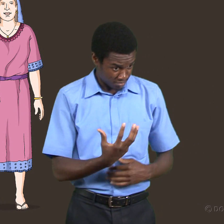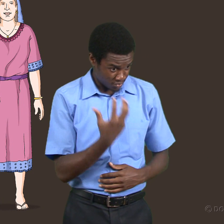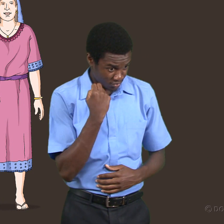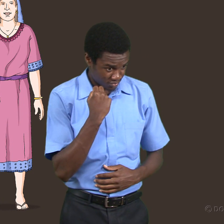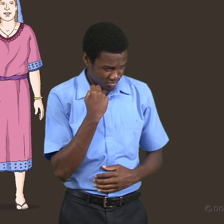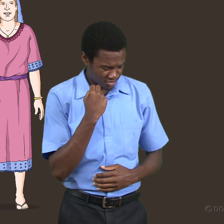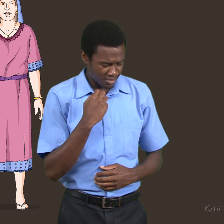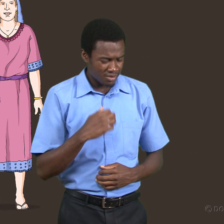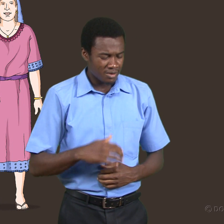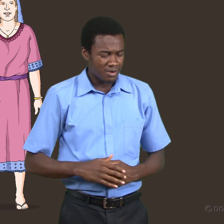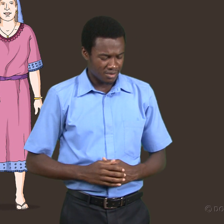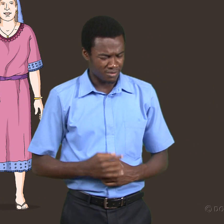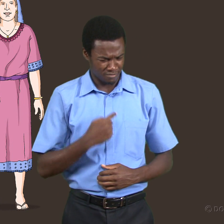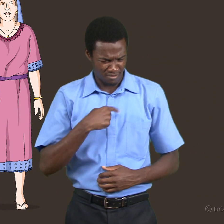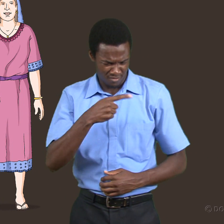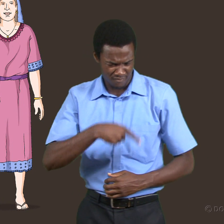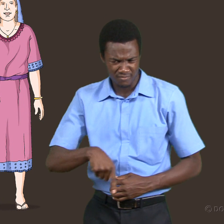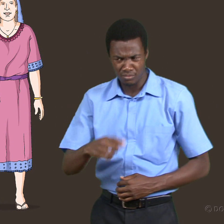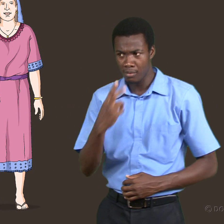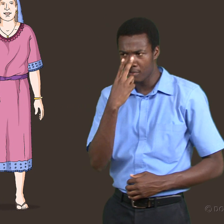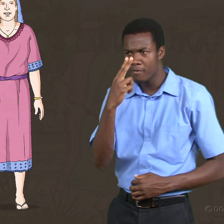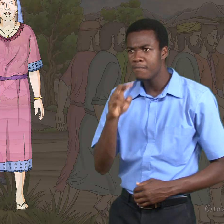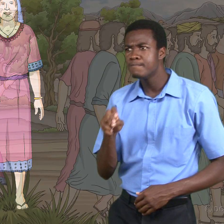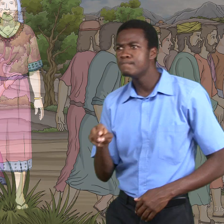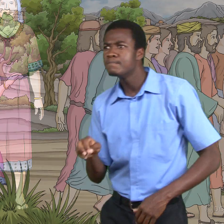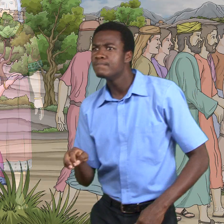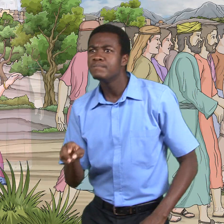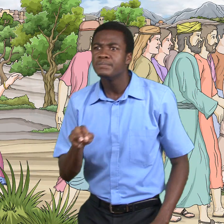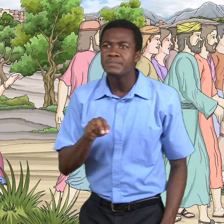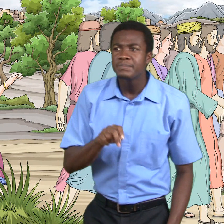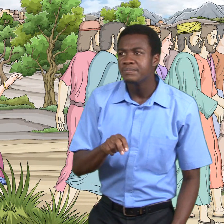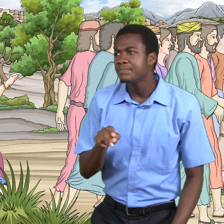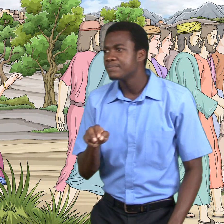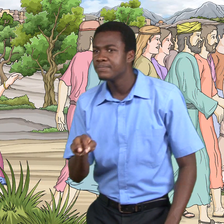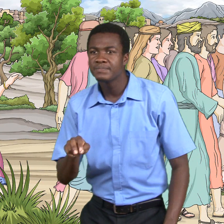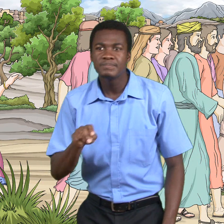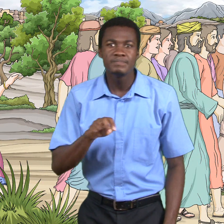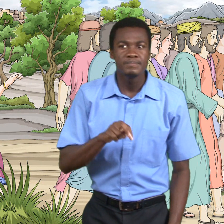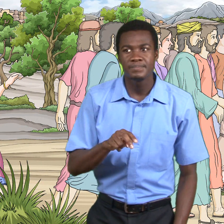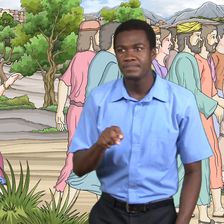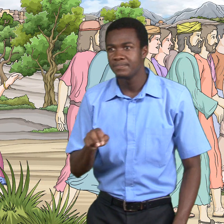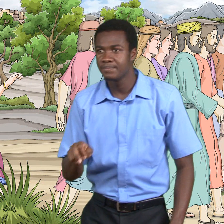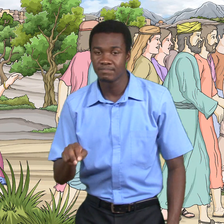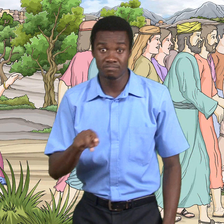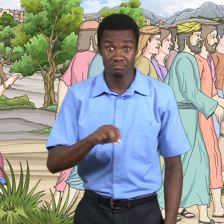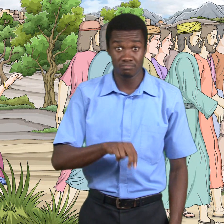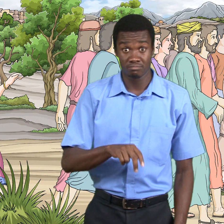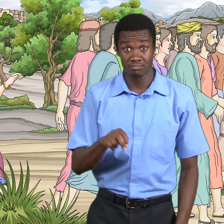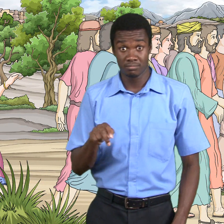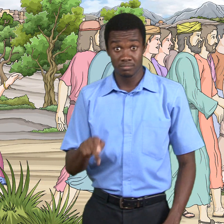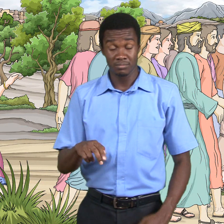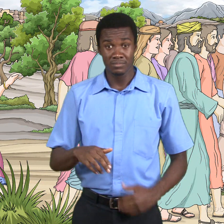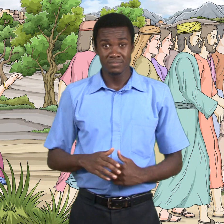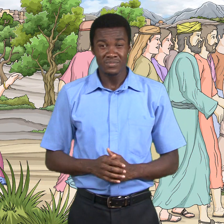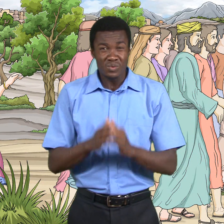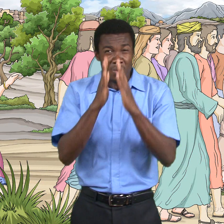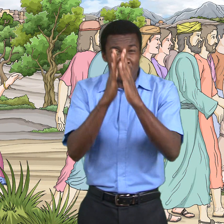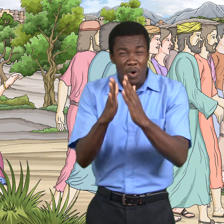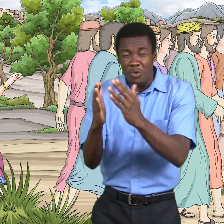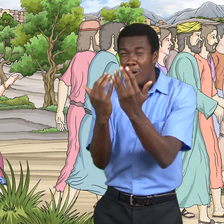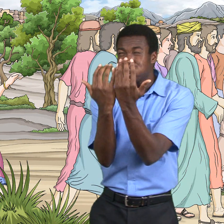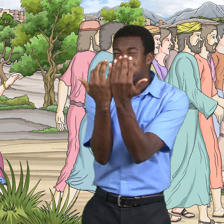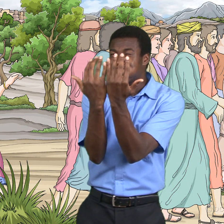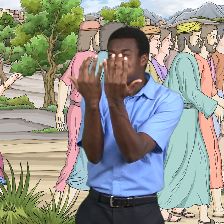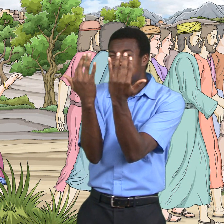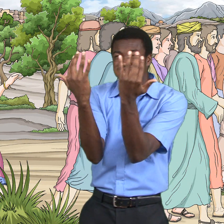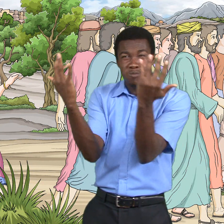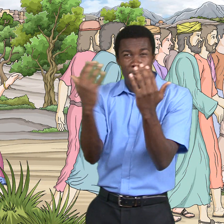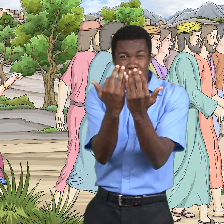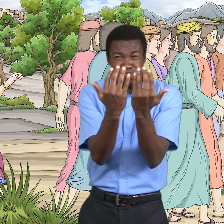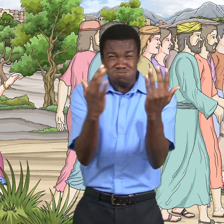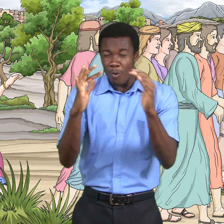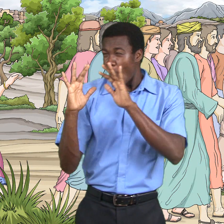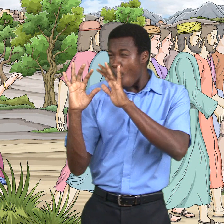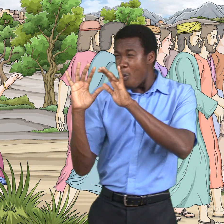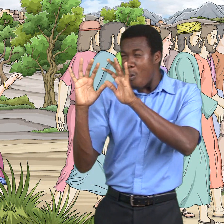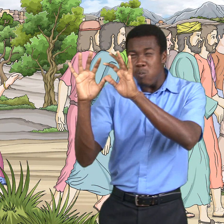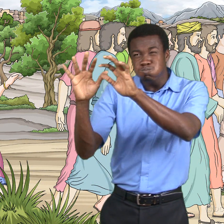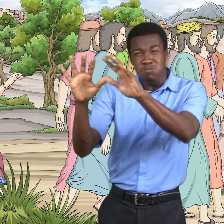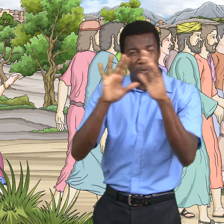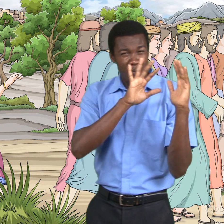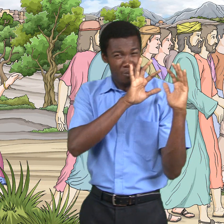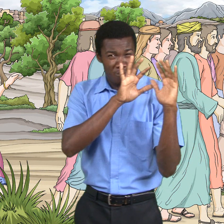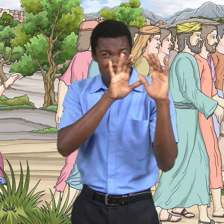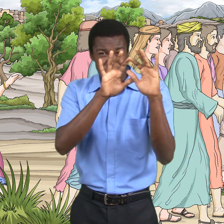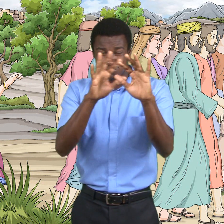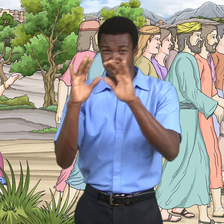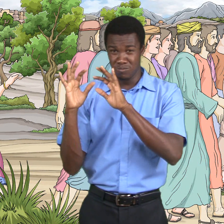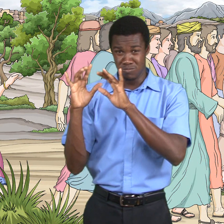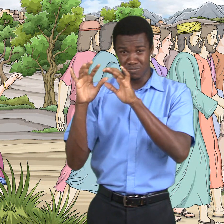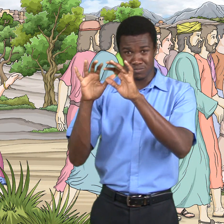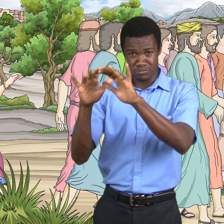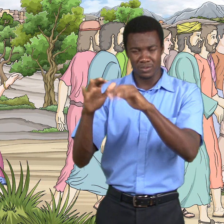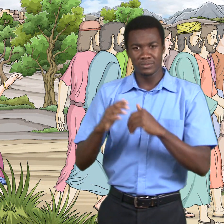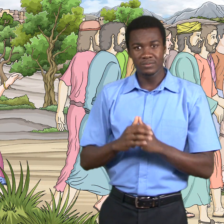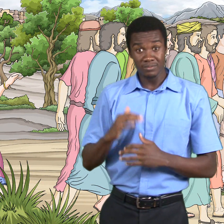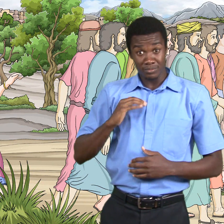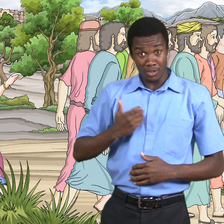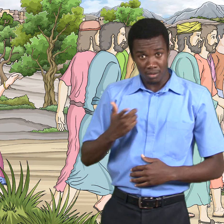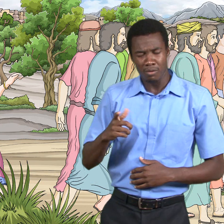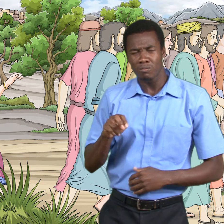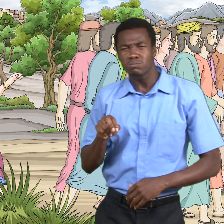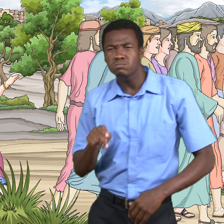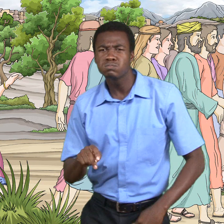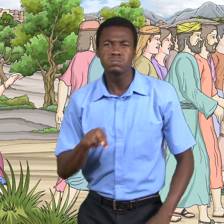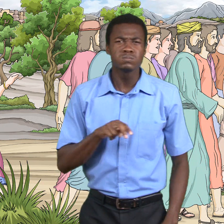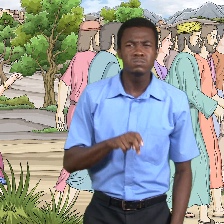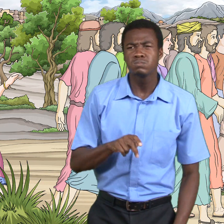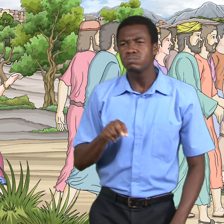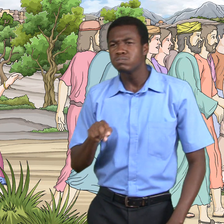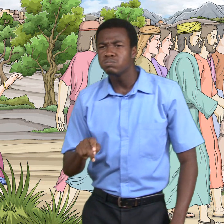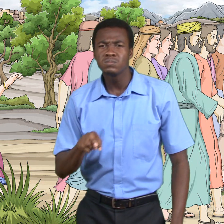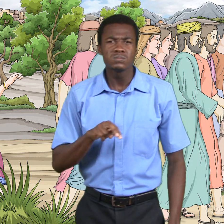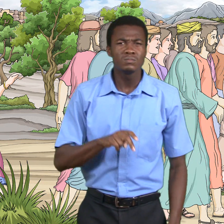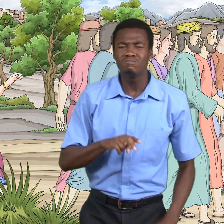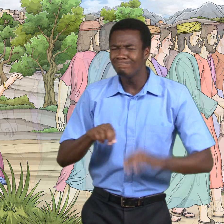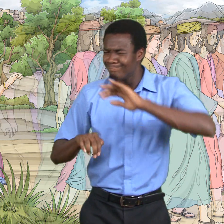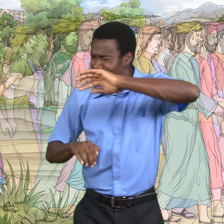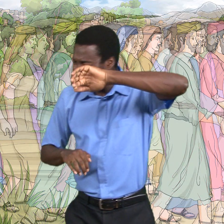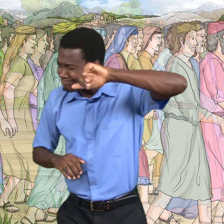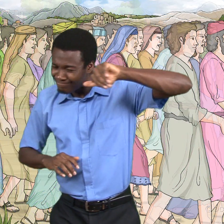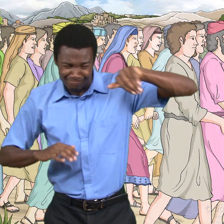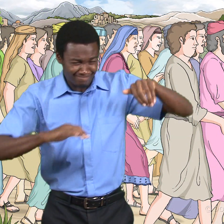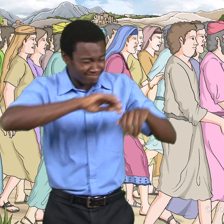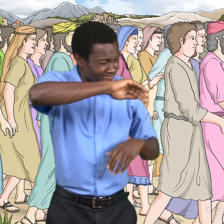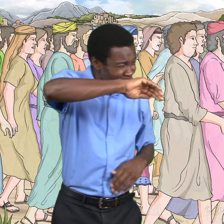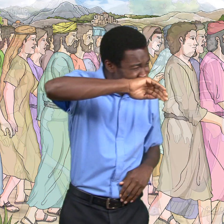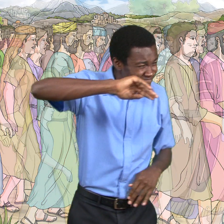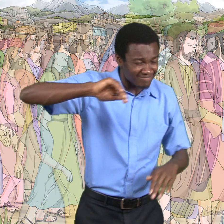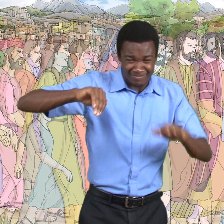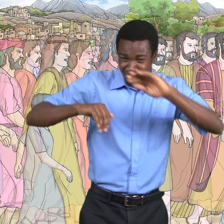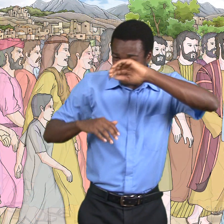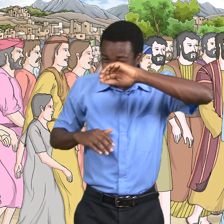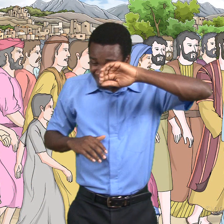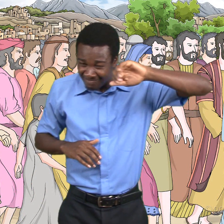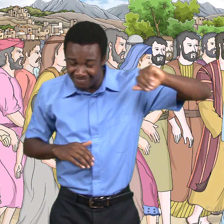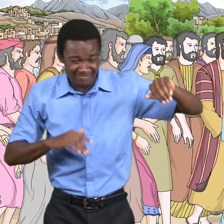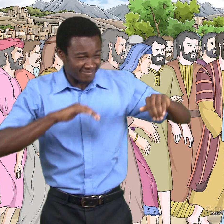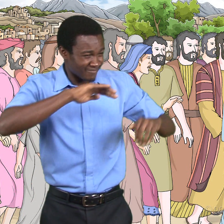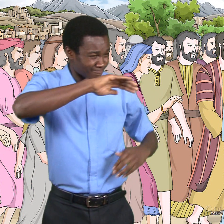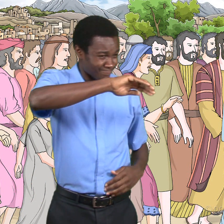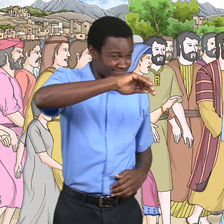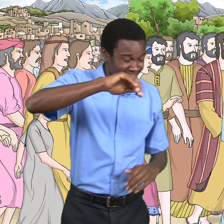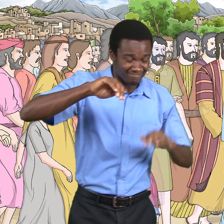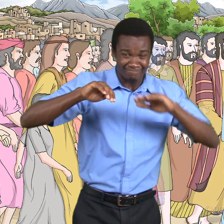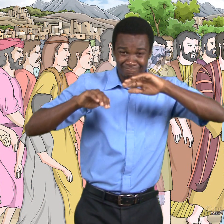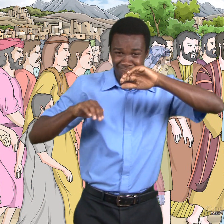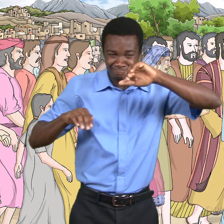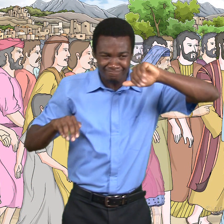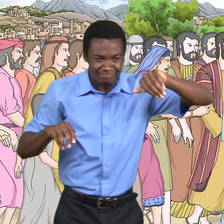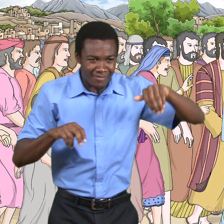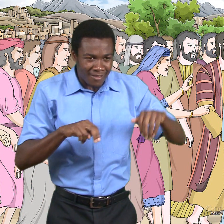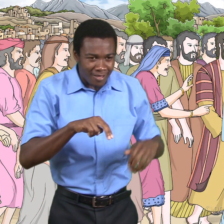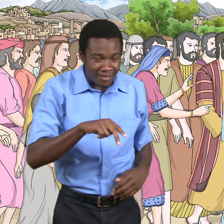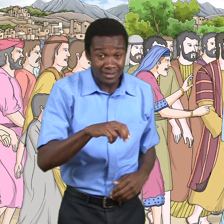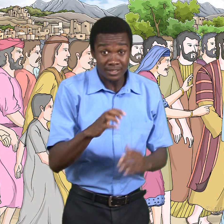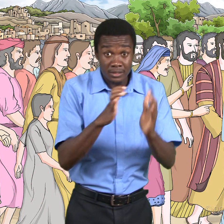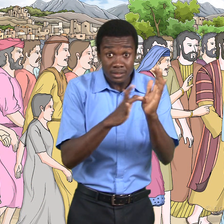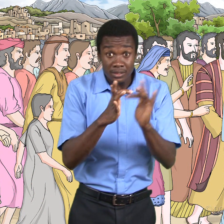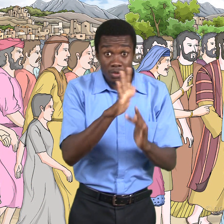When the woman heard about Jesus, she came up through the crowd behind Him and touched His cloak.